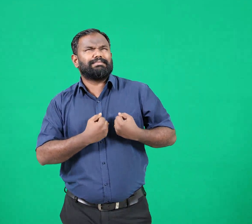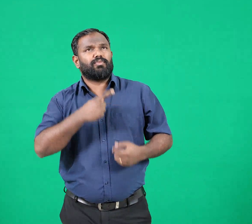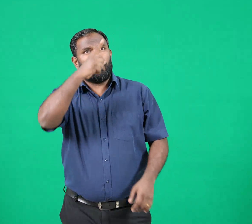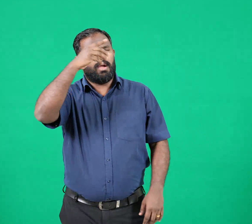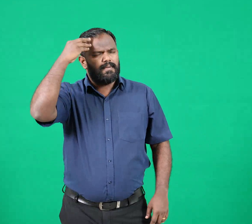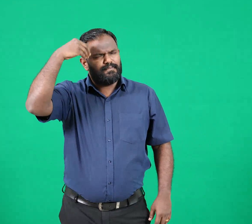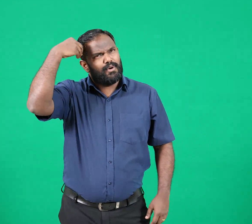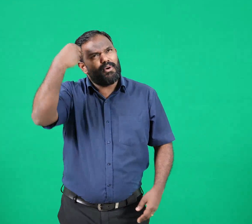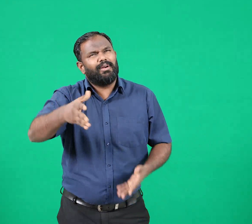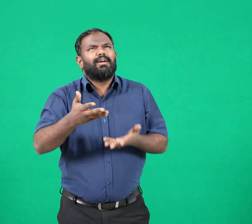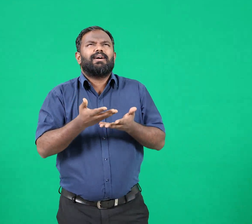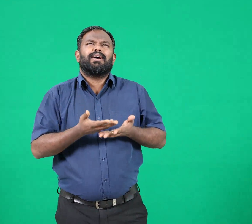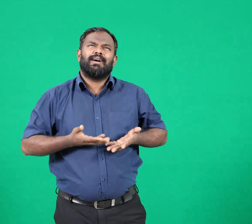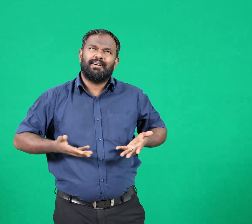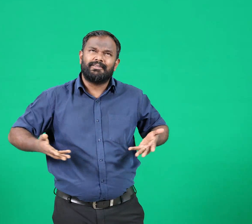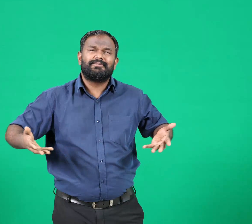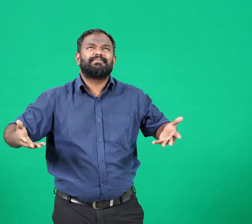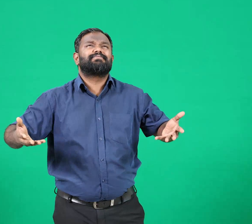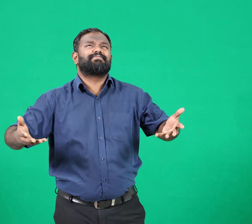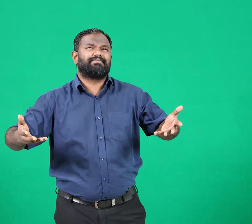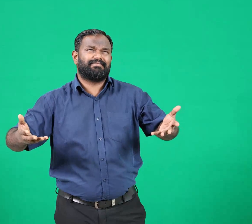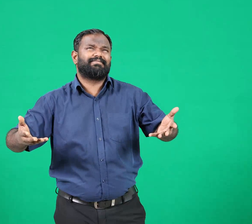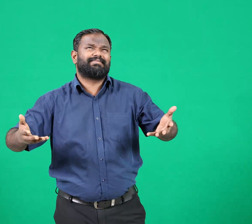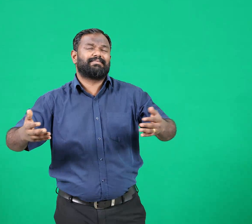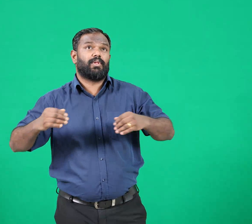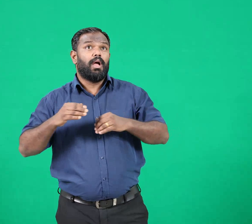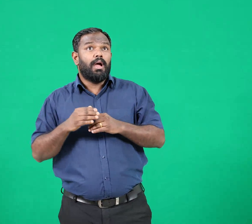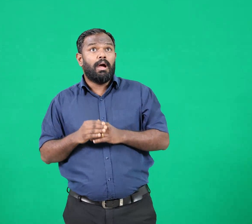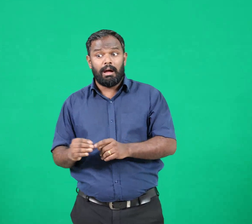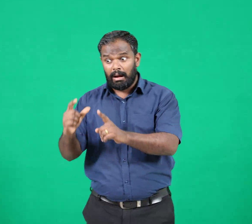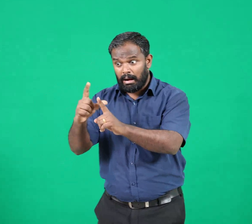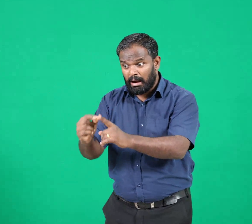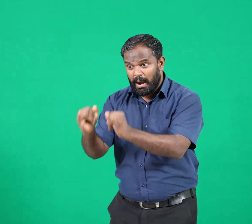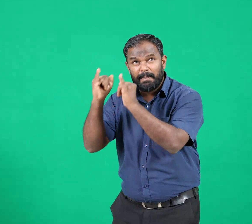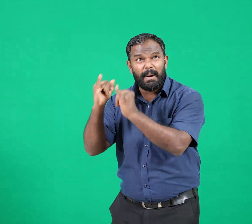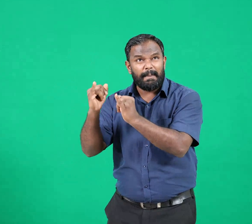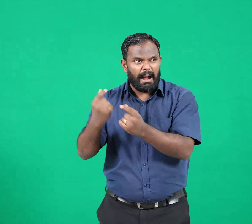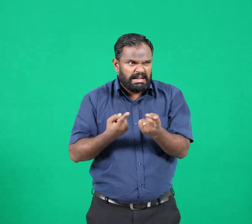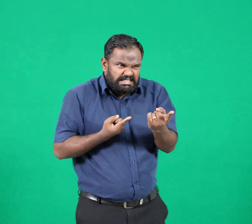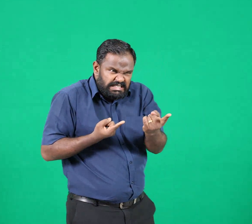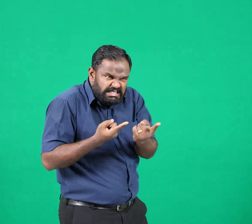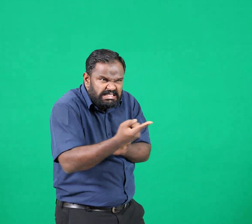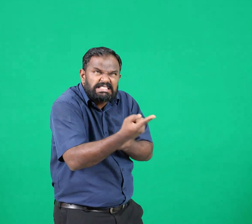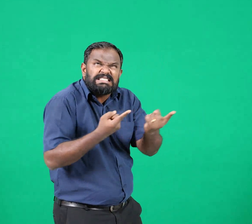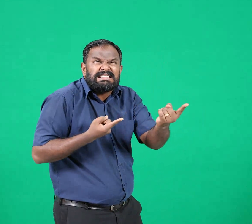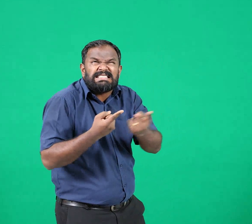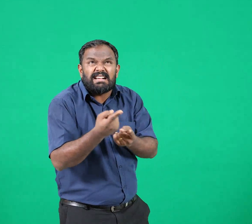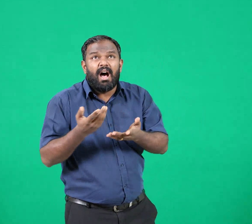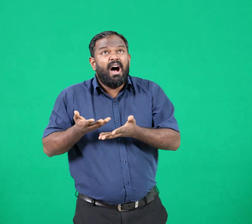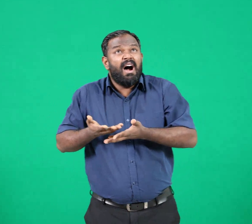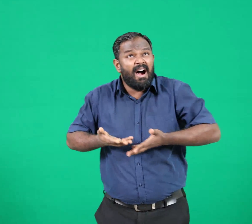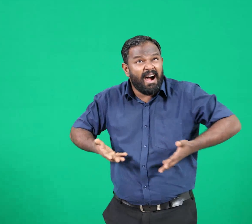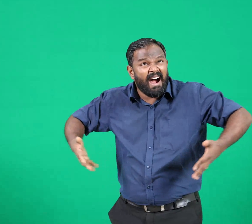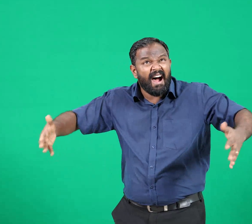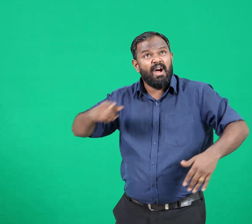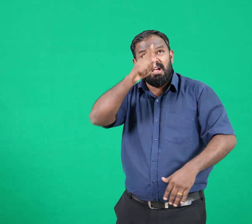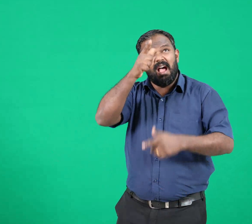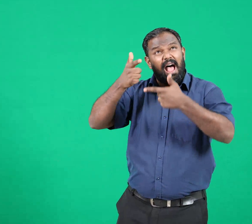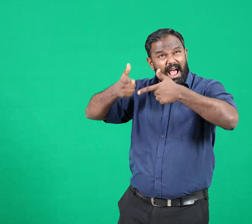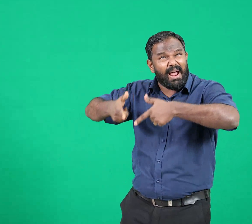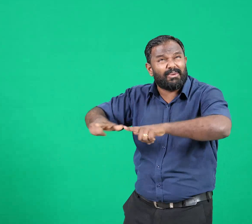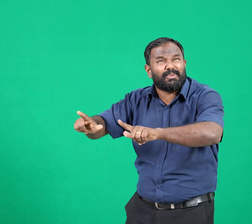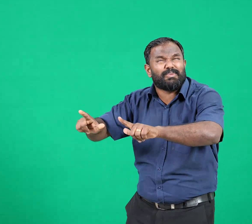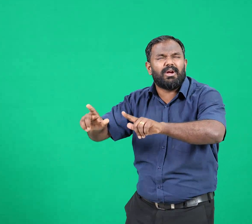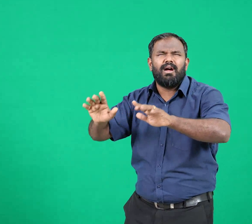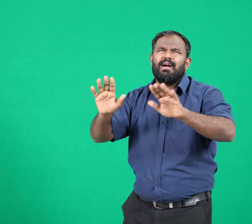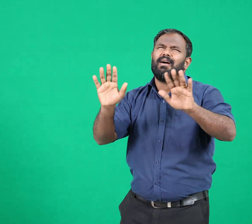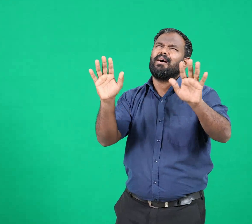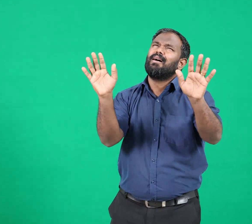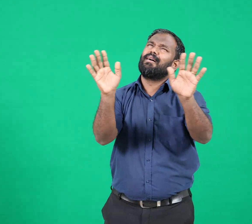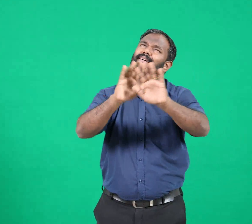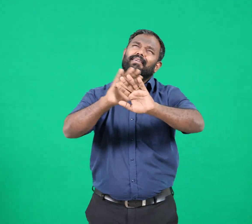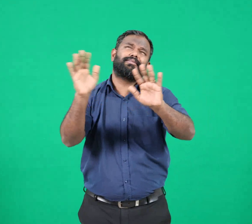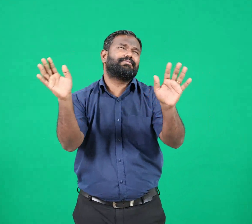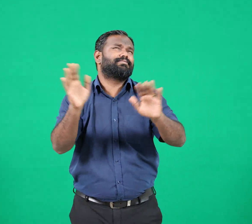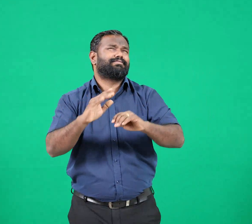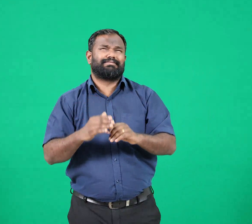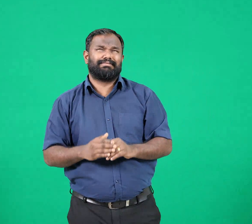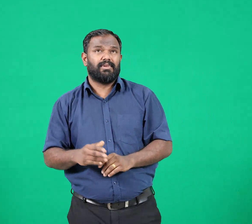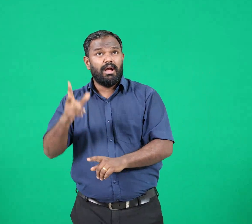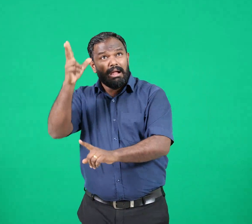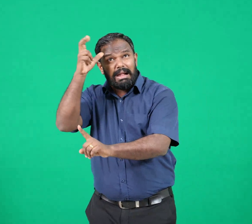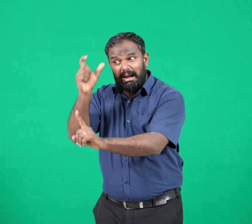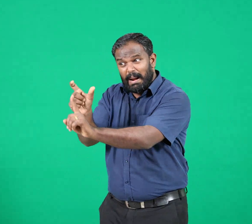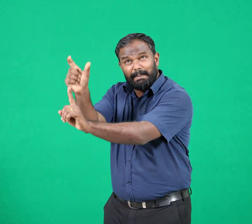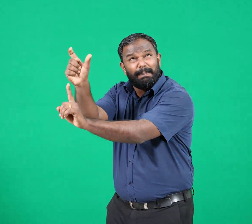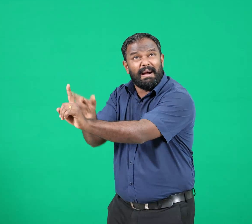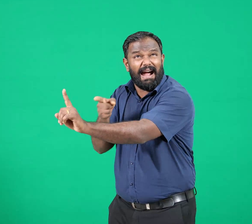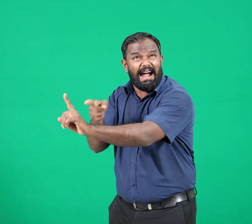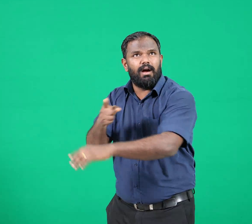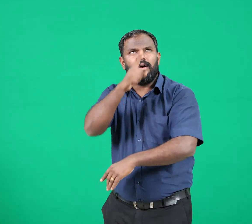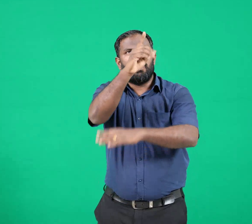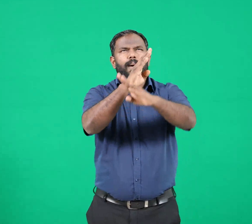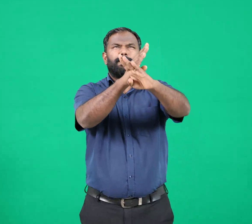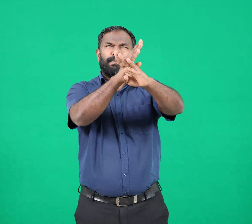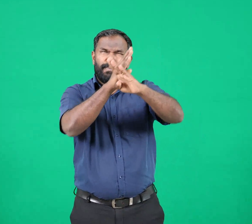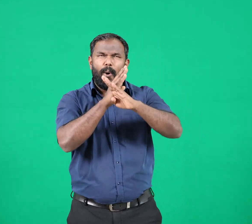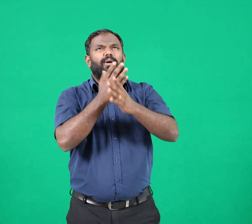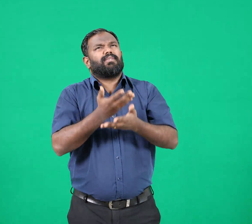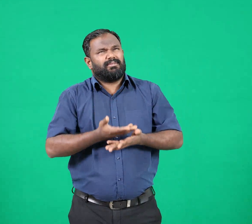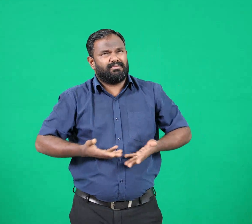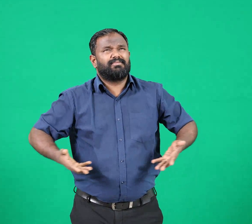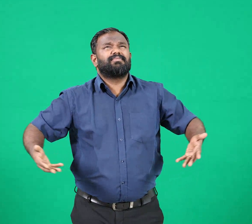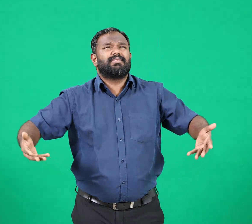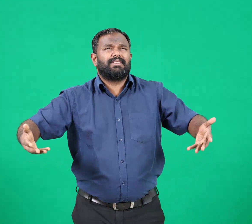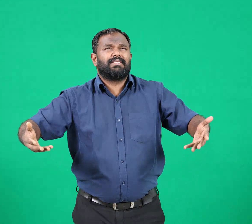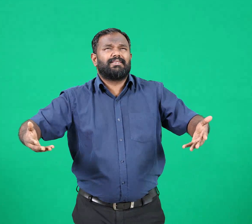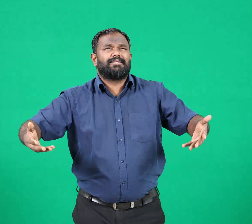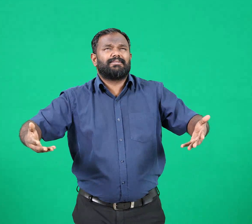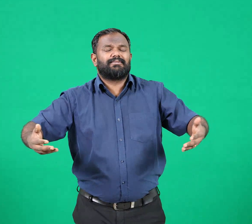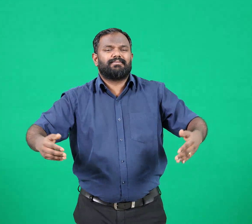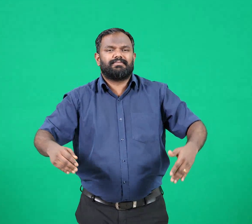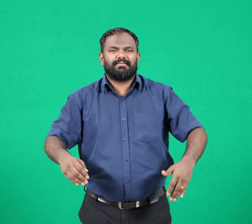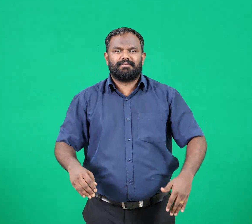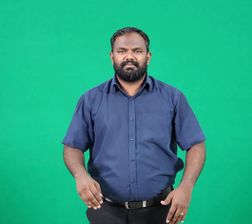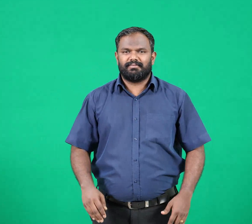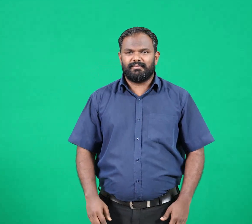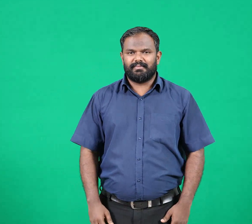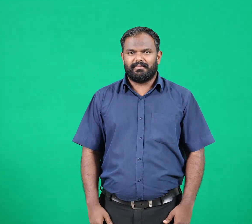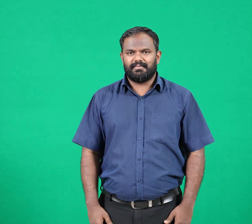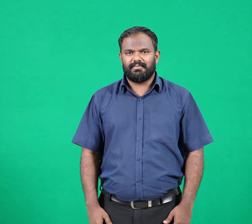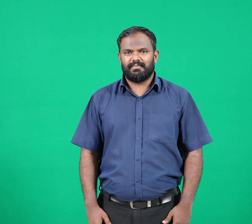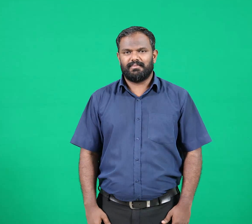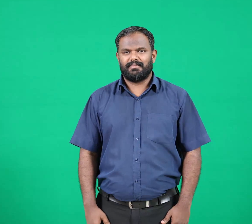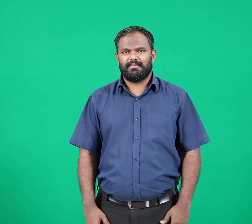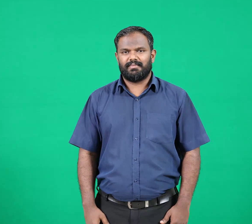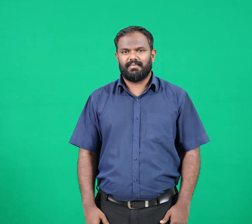And lead us not into temptation, but deliver us from the evil one. '